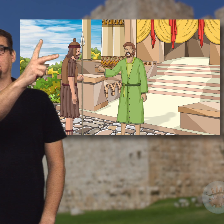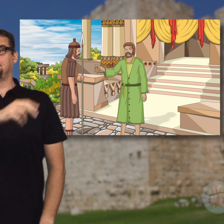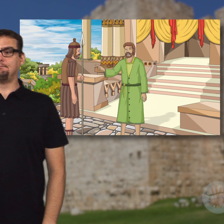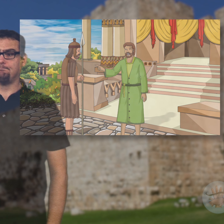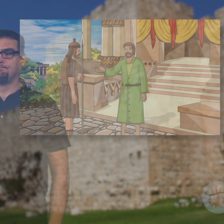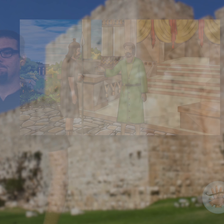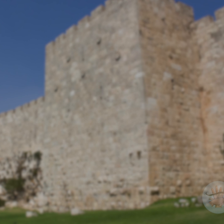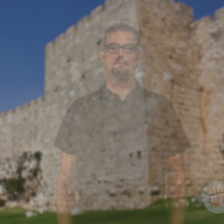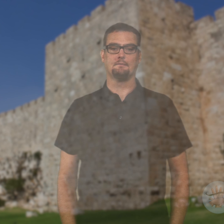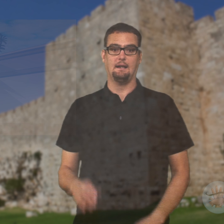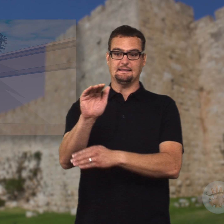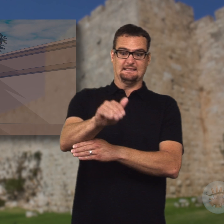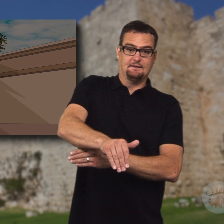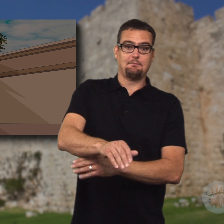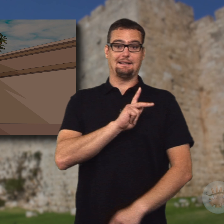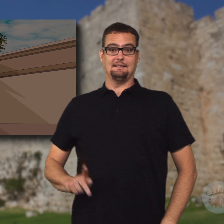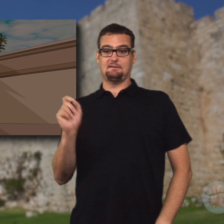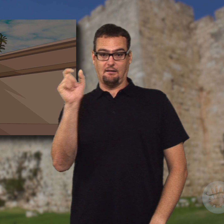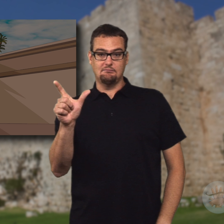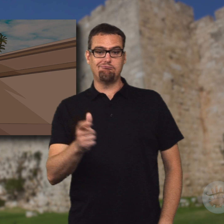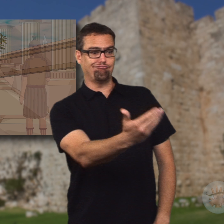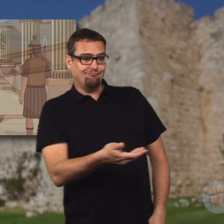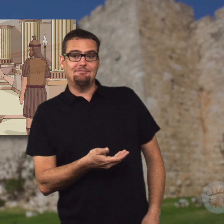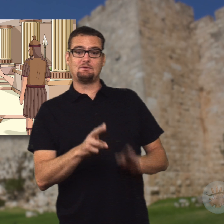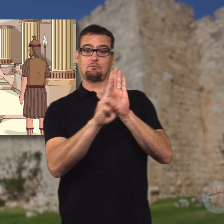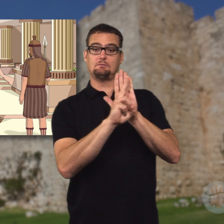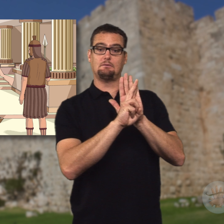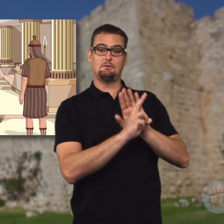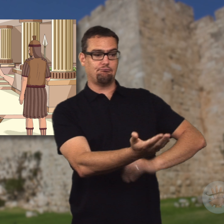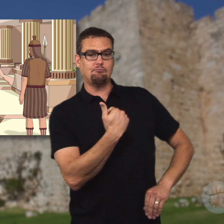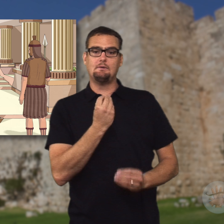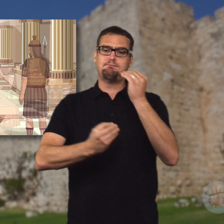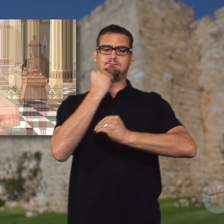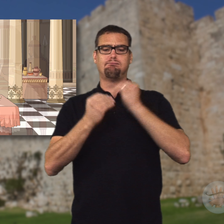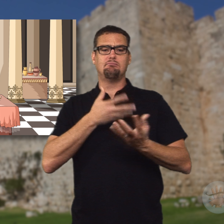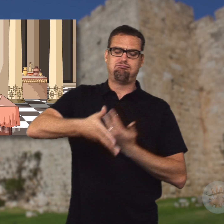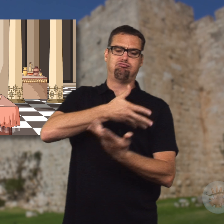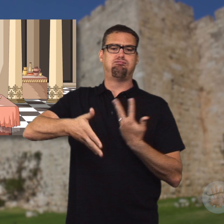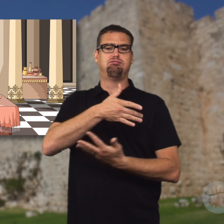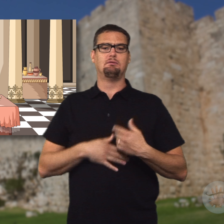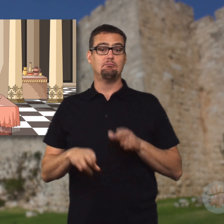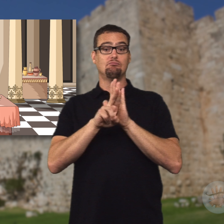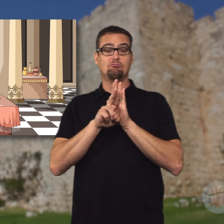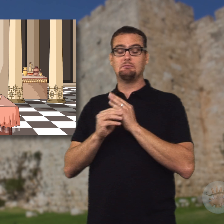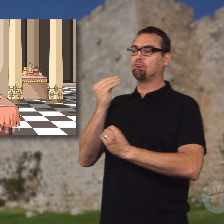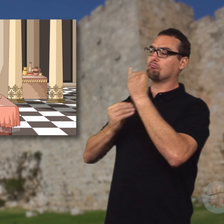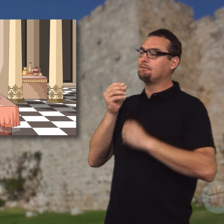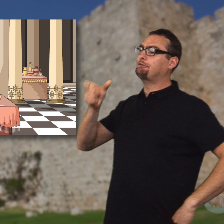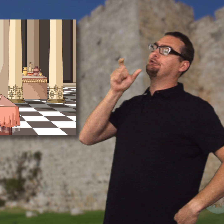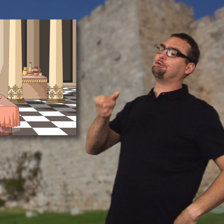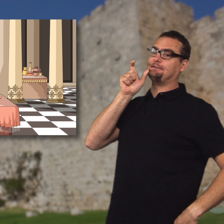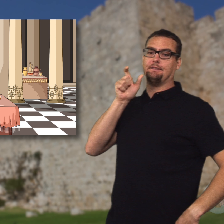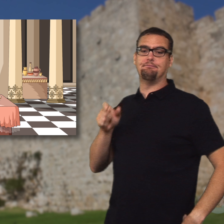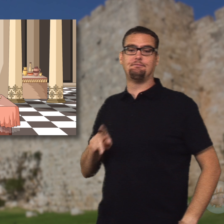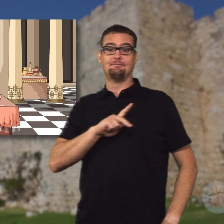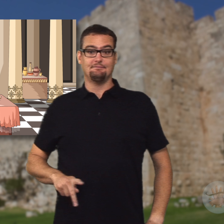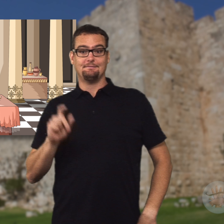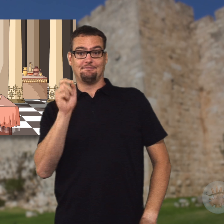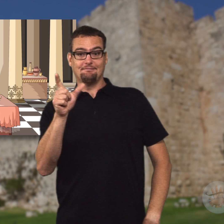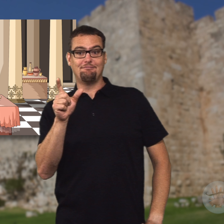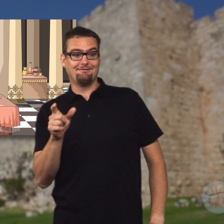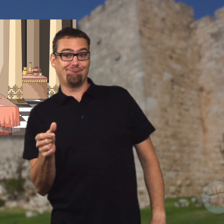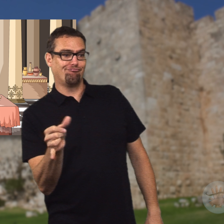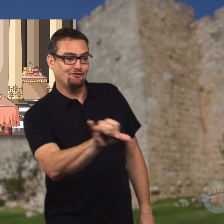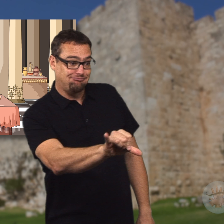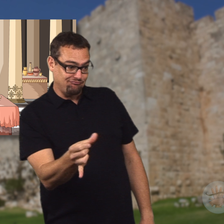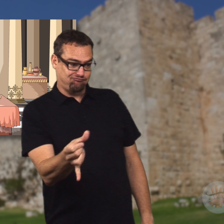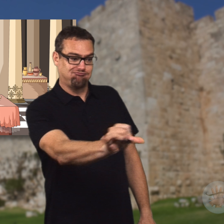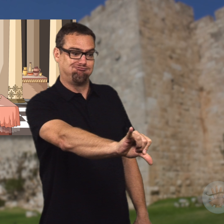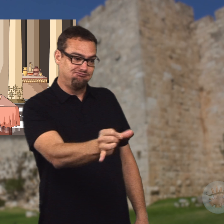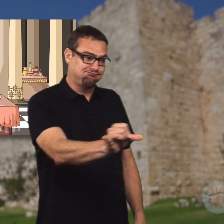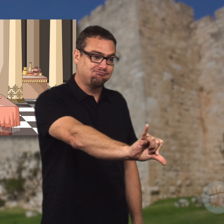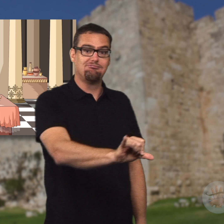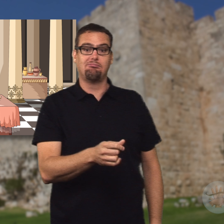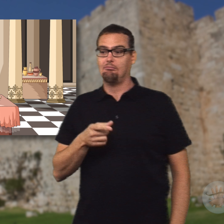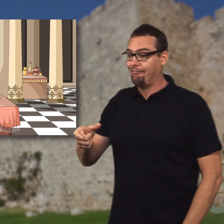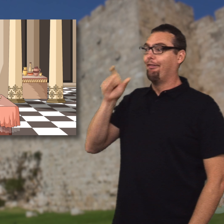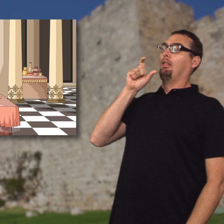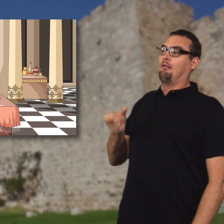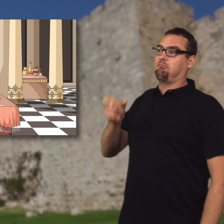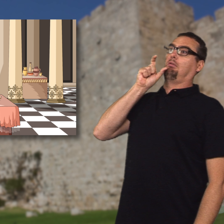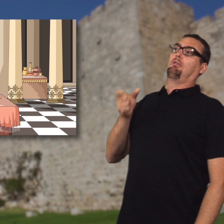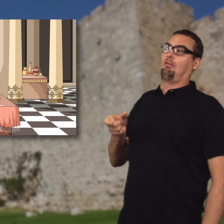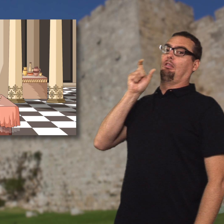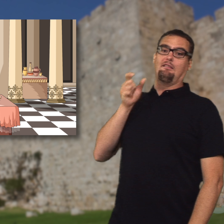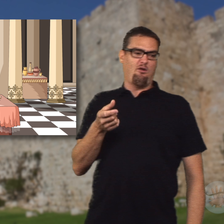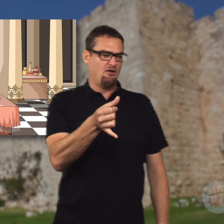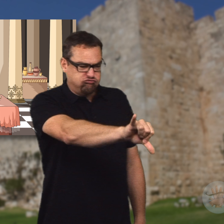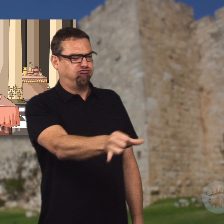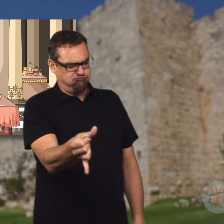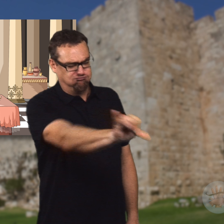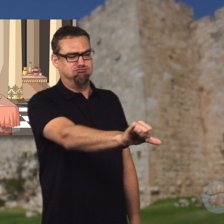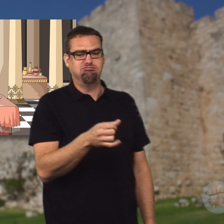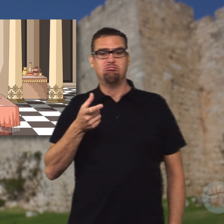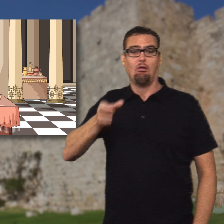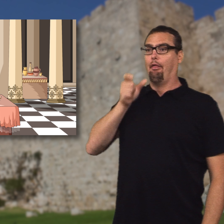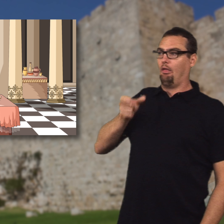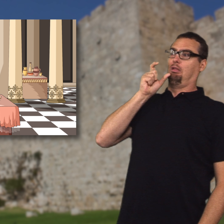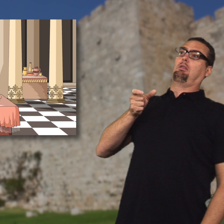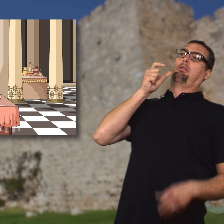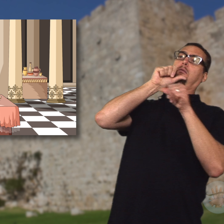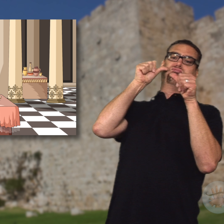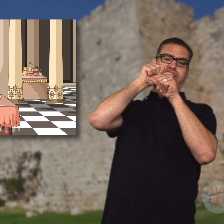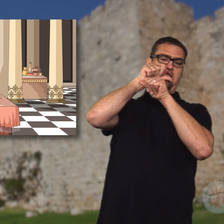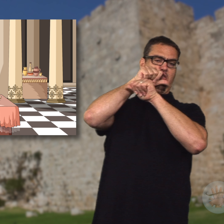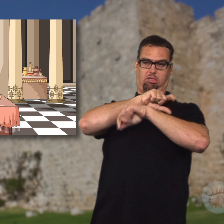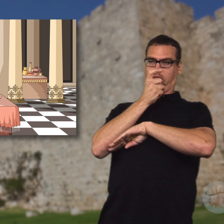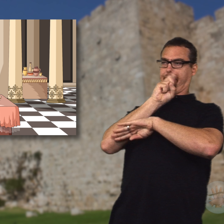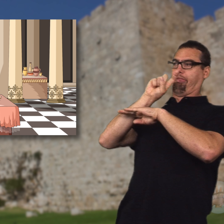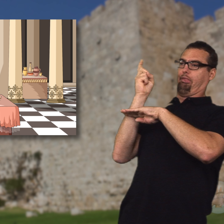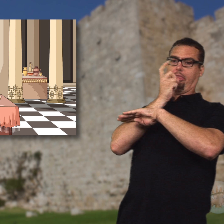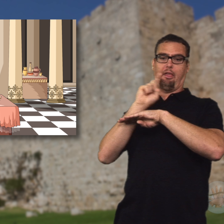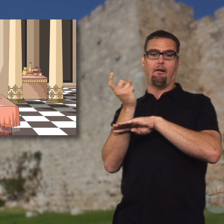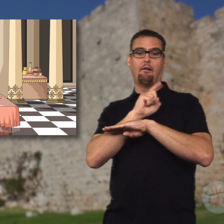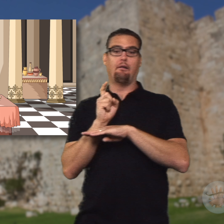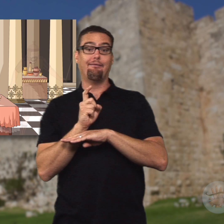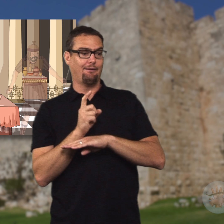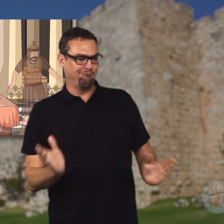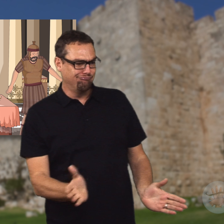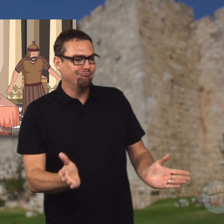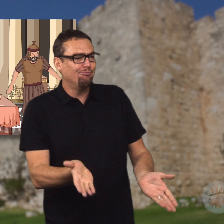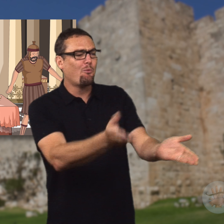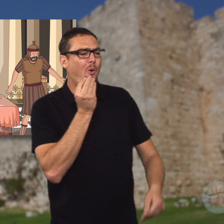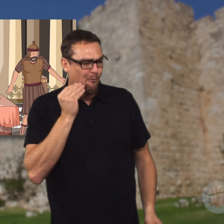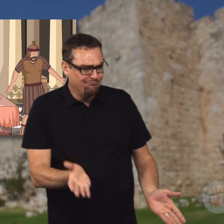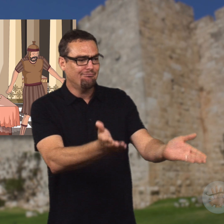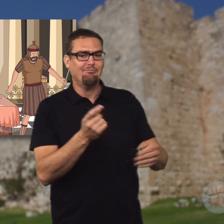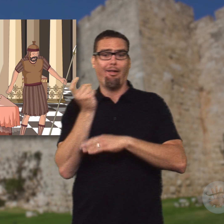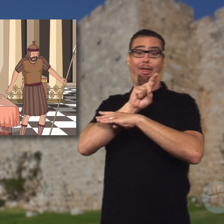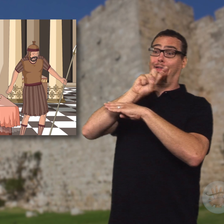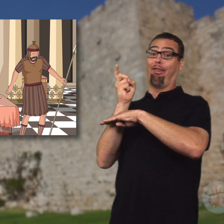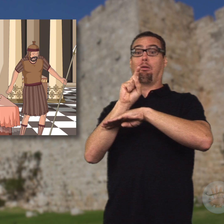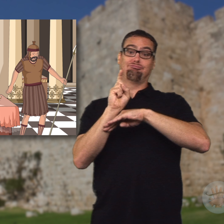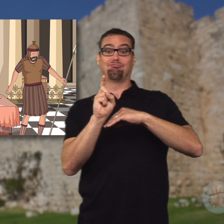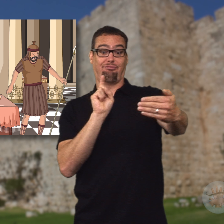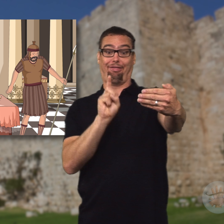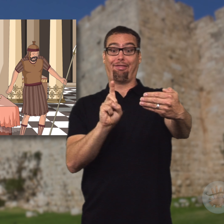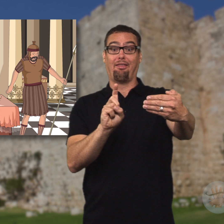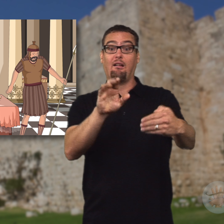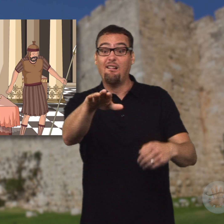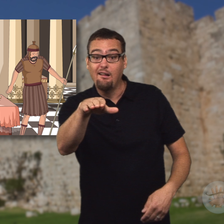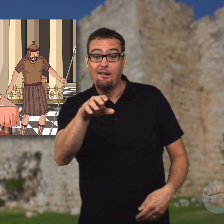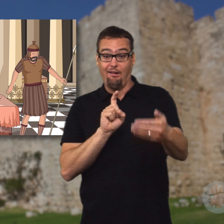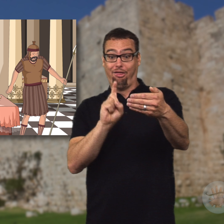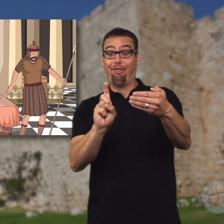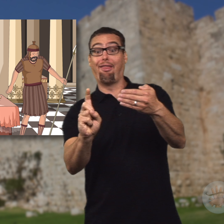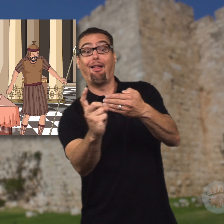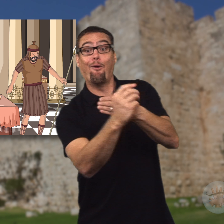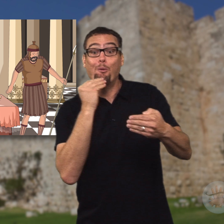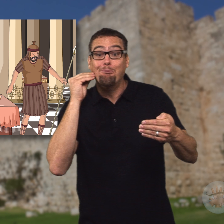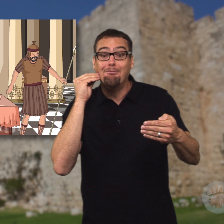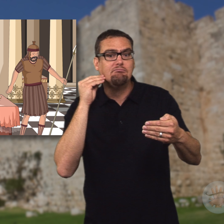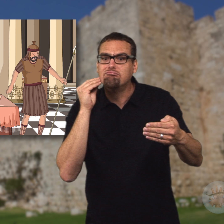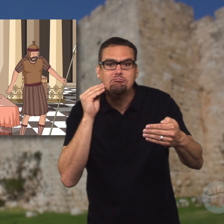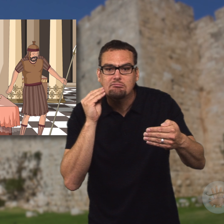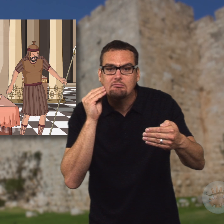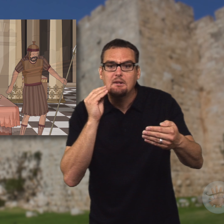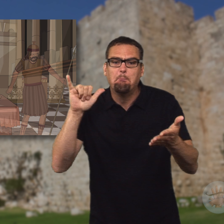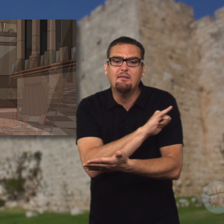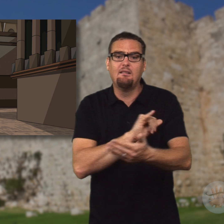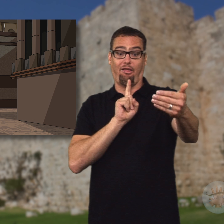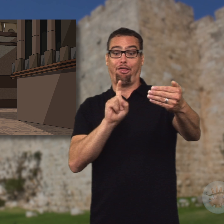Then David invited Uriah to eat and drink with him, and he got Uriah drunk.